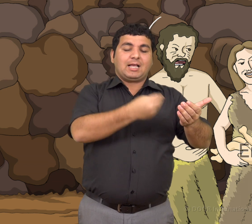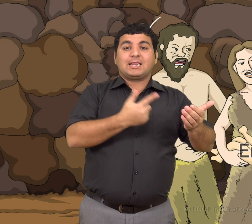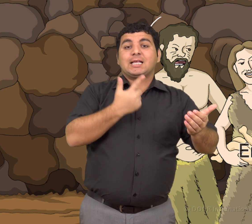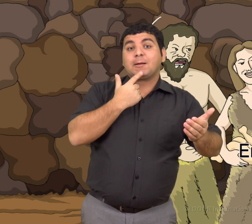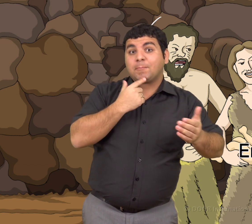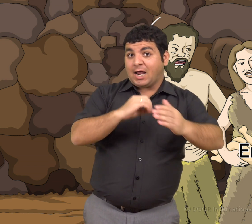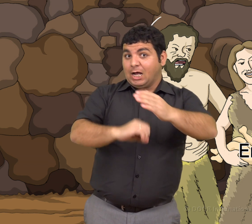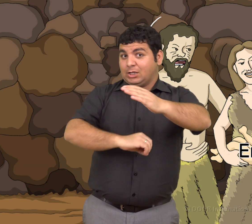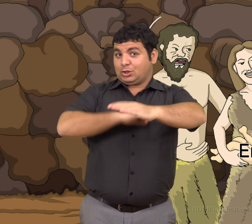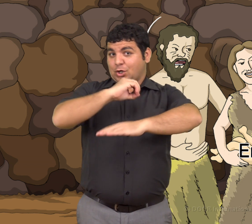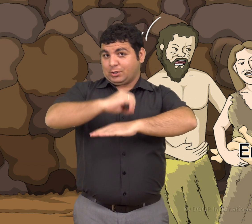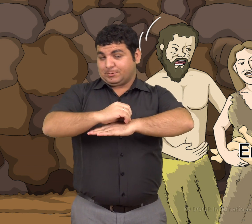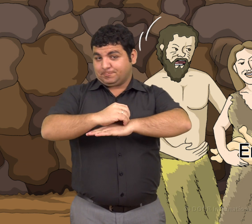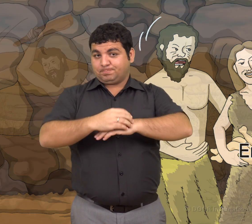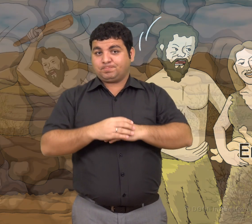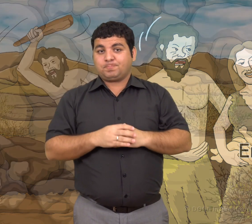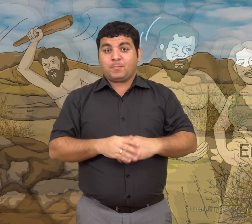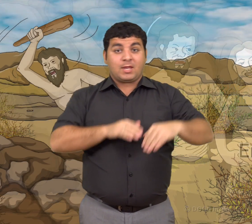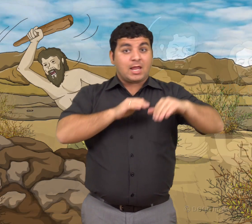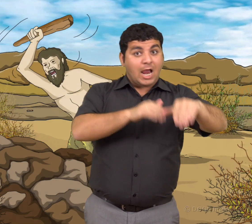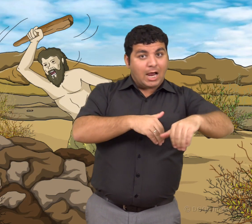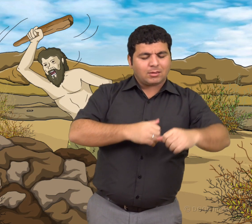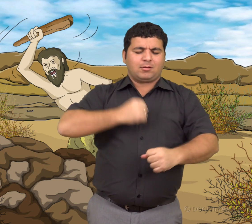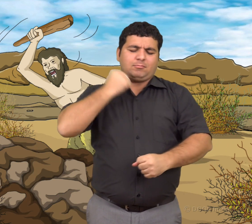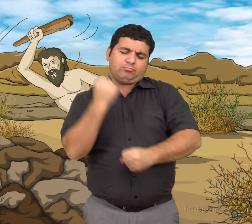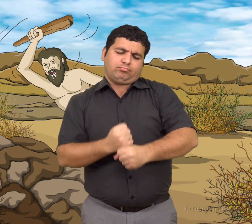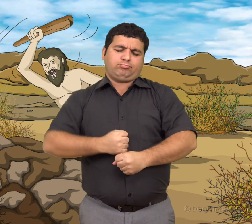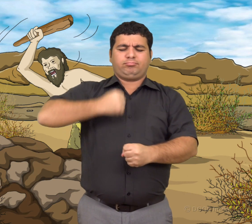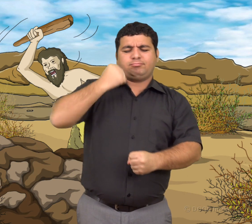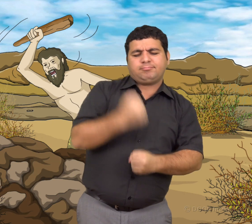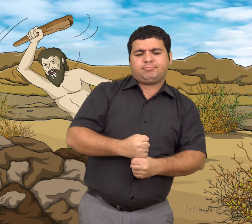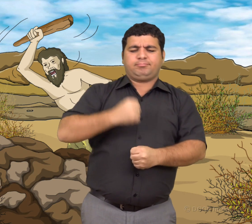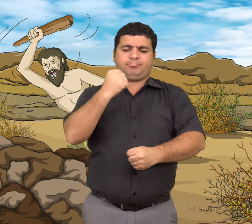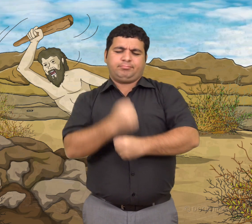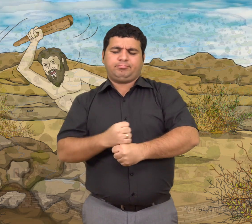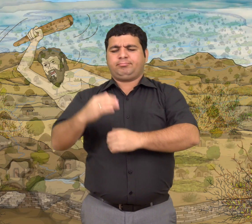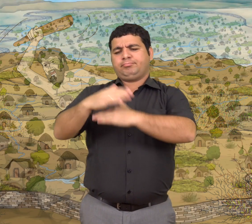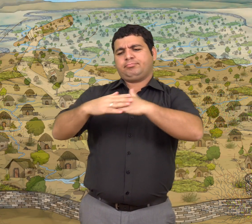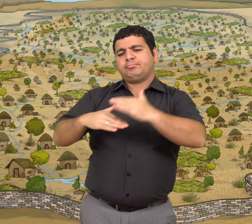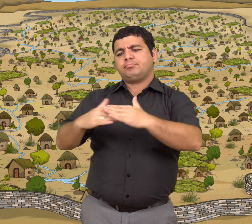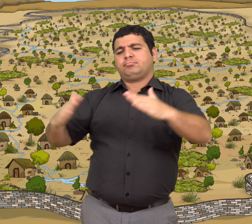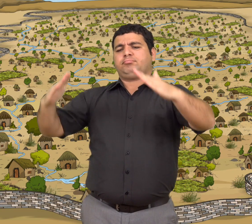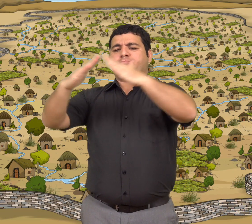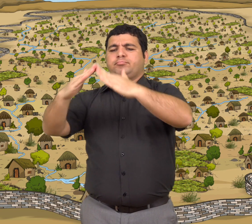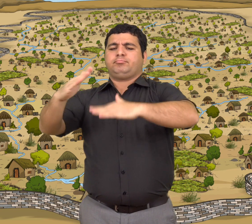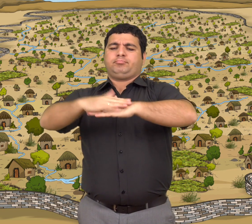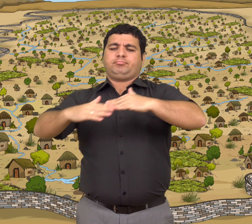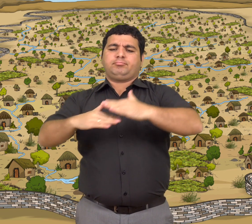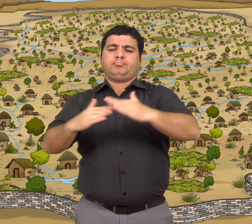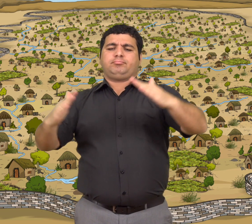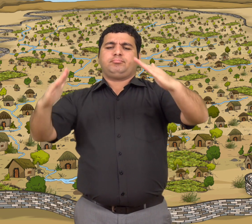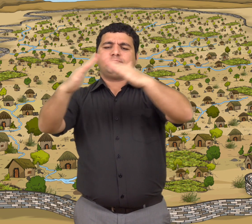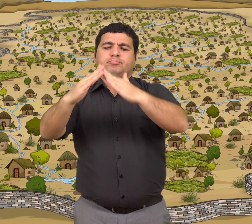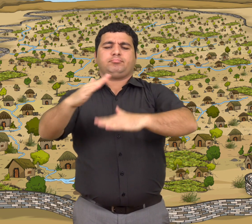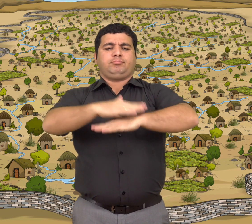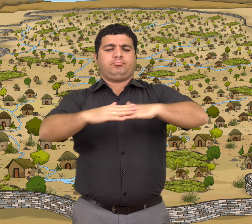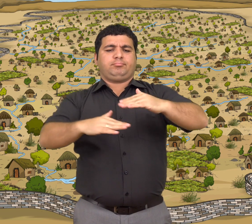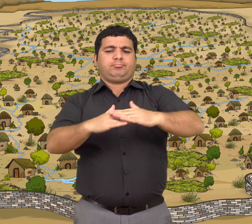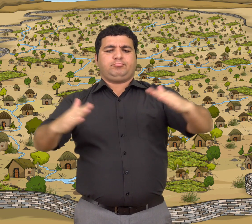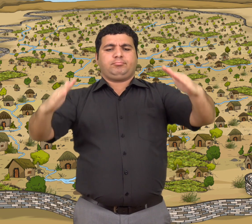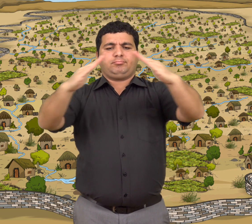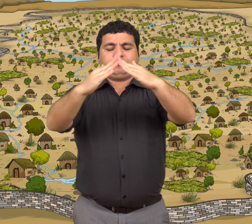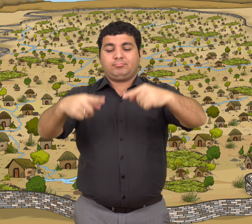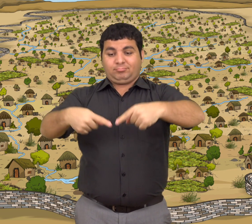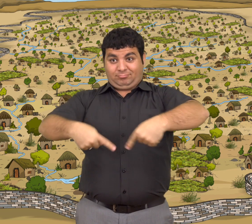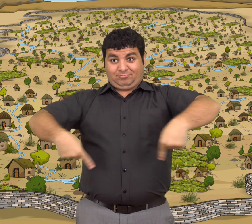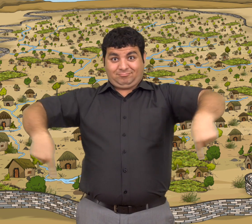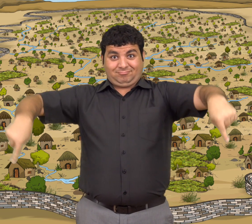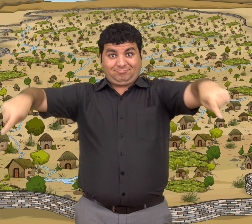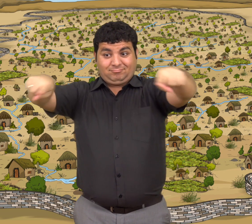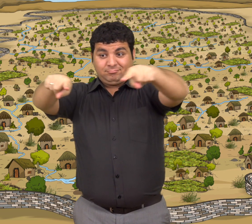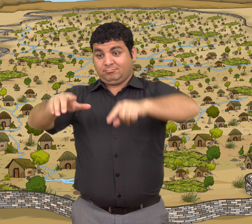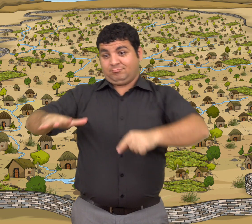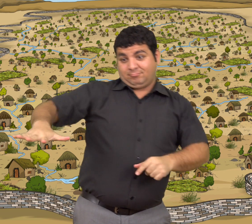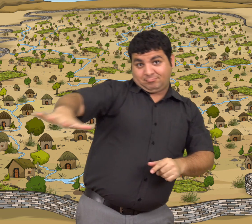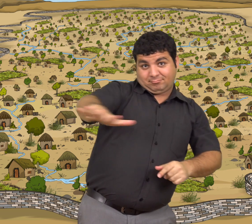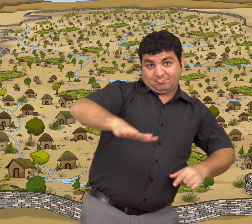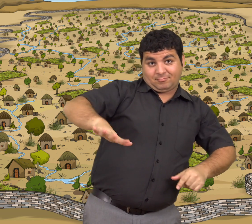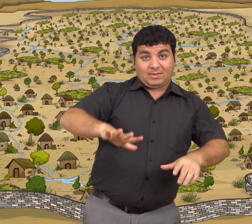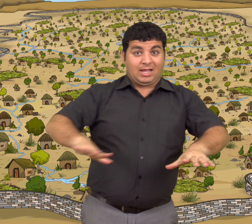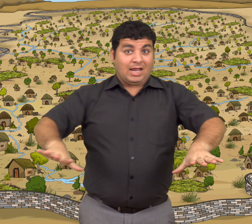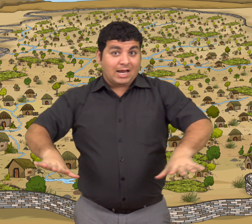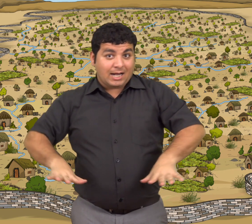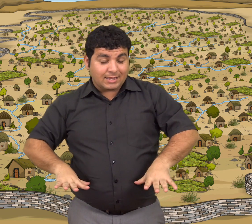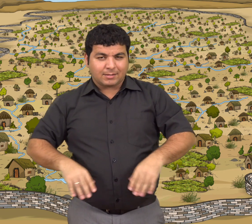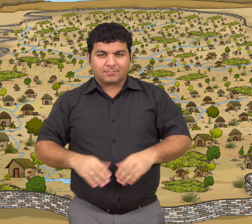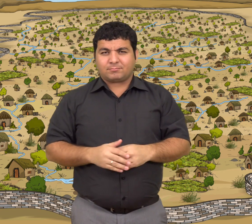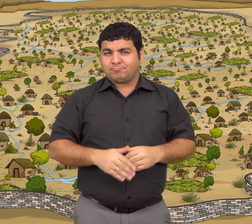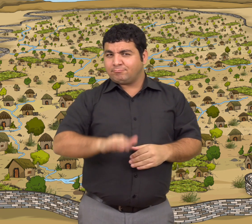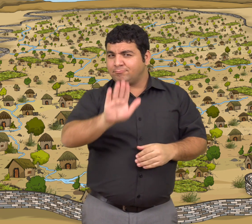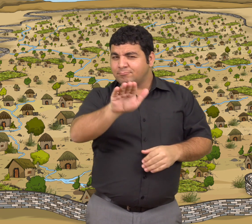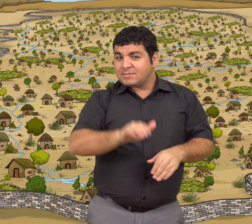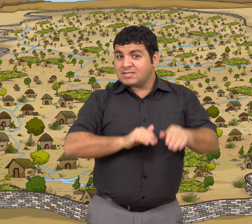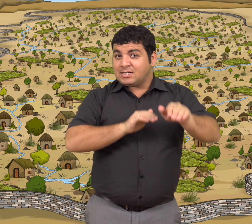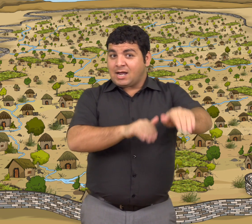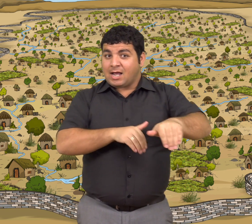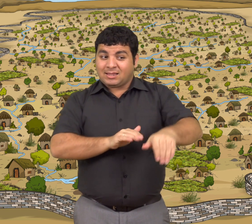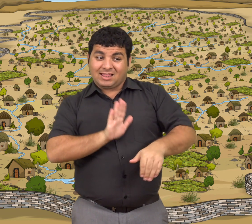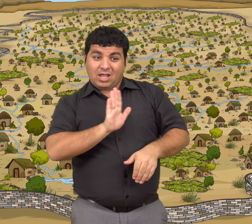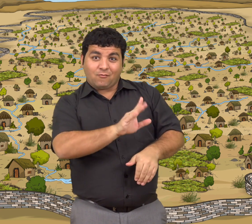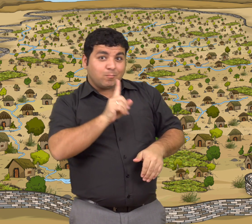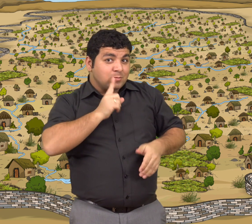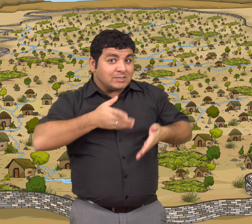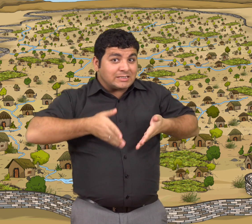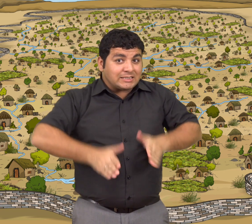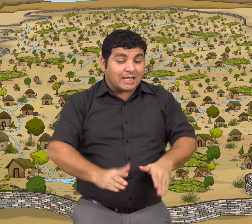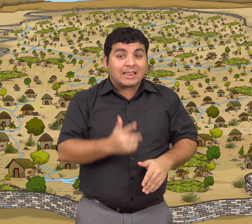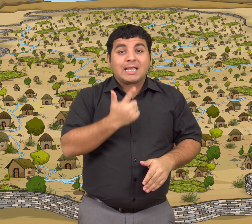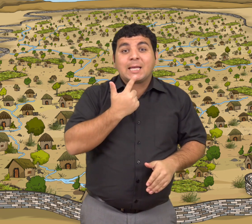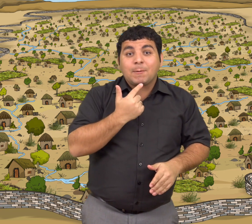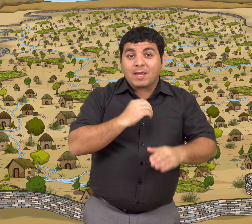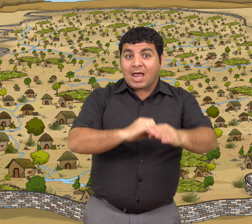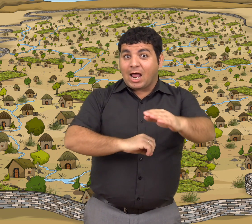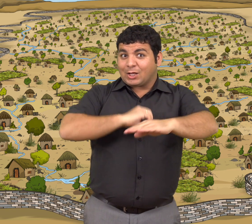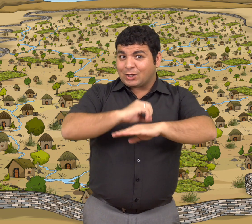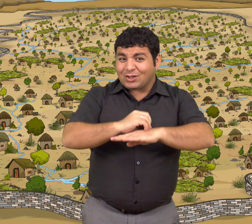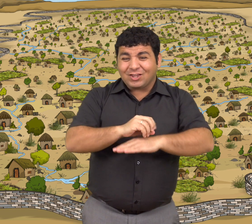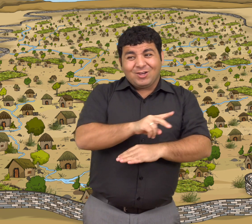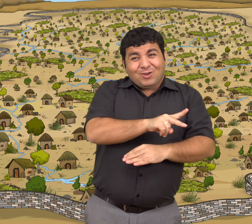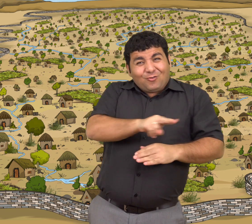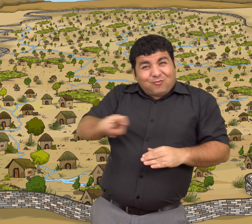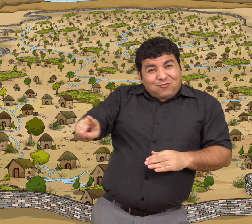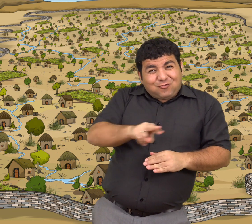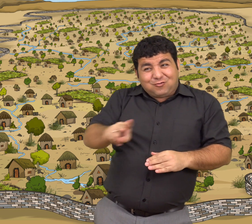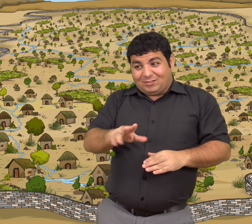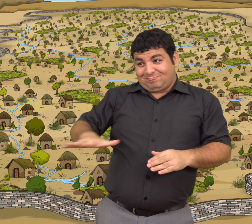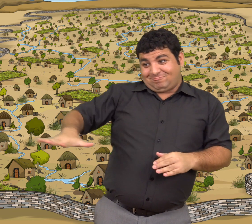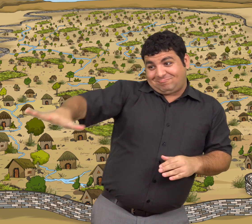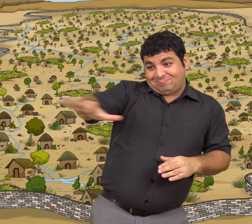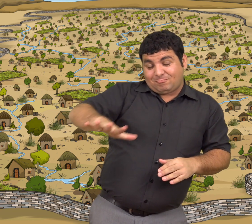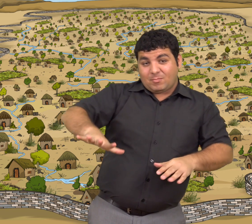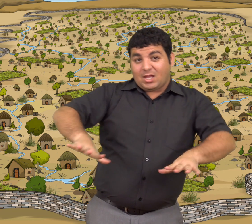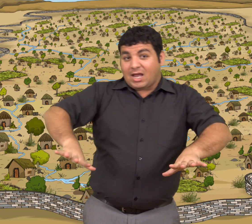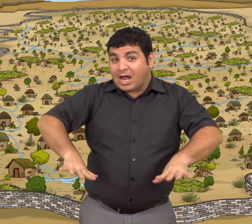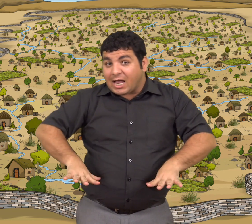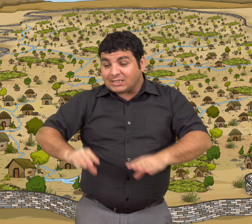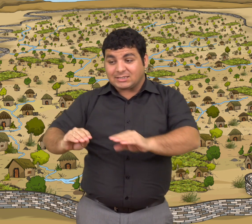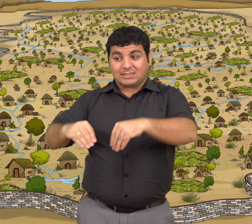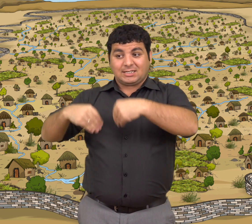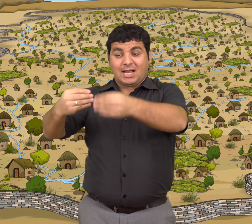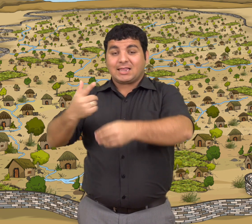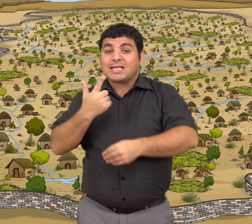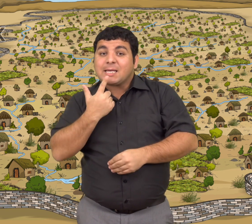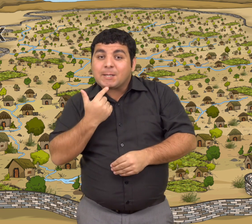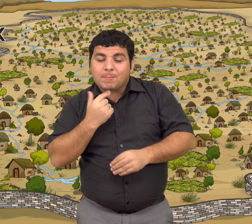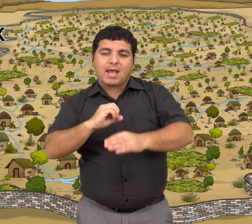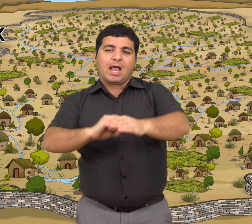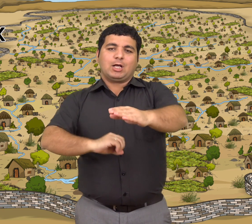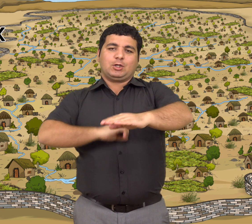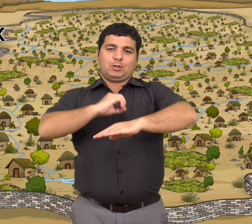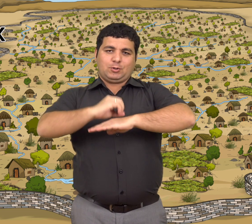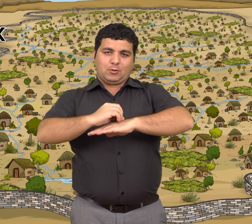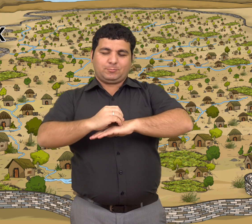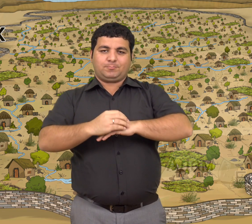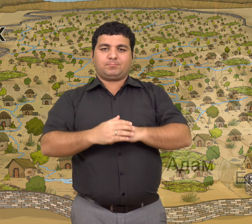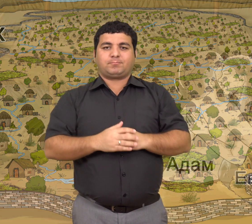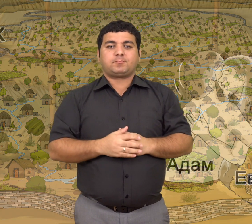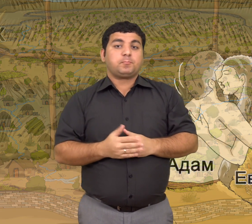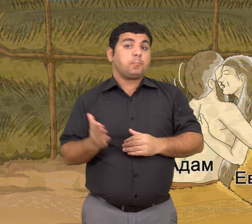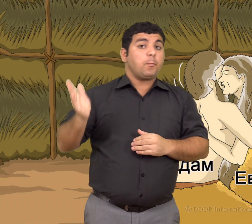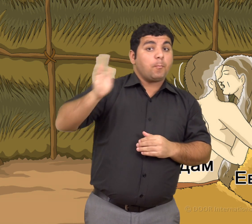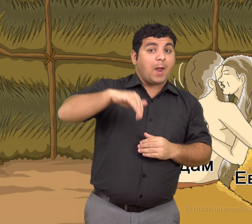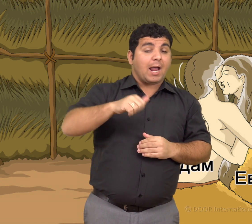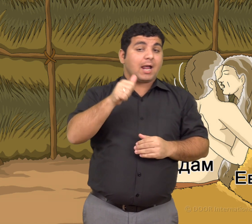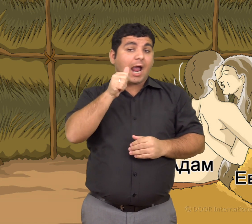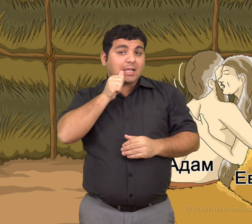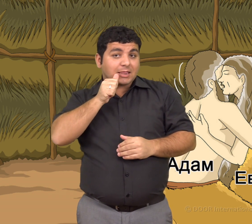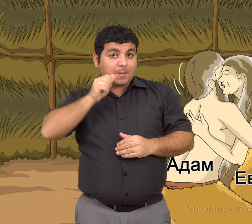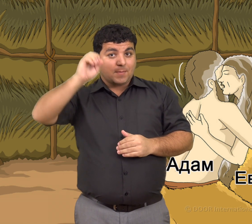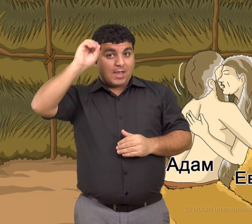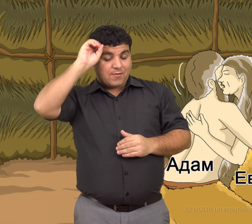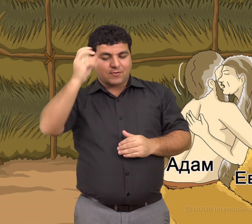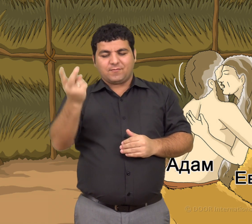Then Cain built a city and named it after his son Enoch.